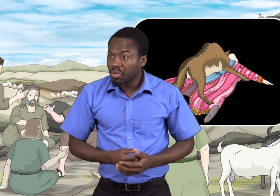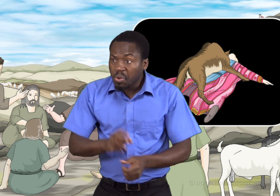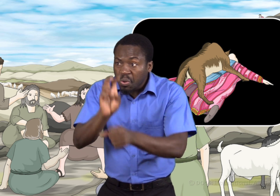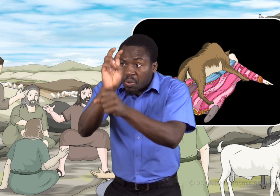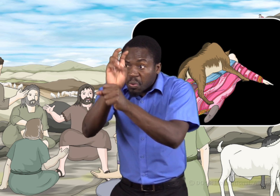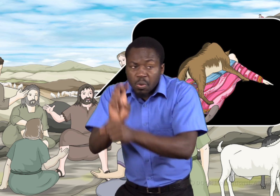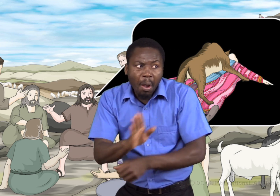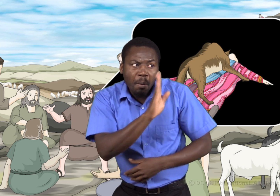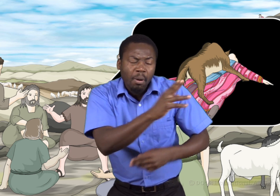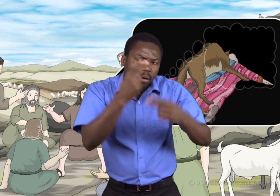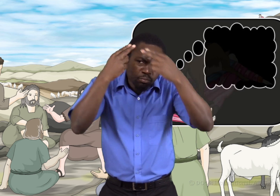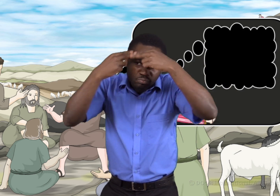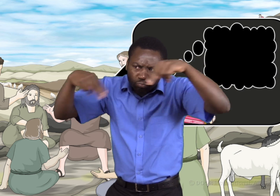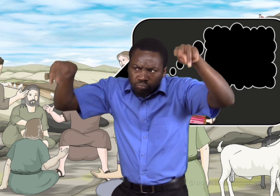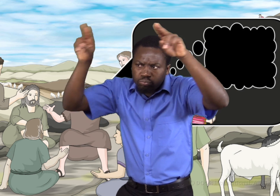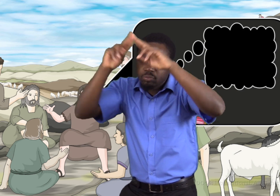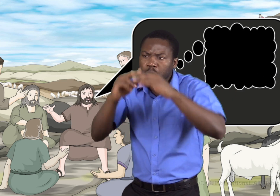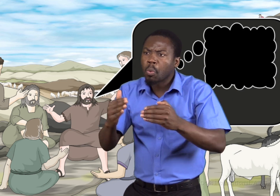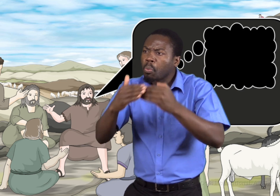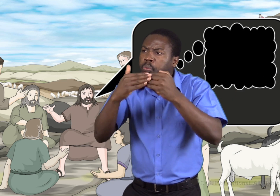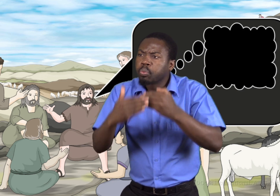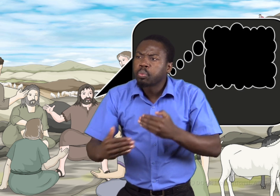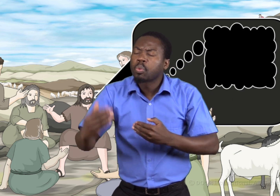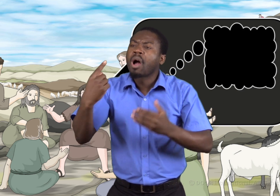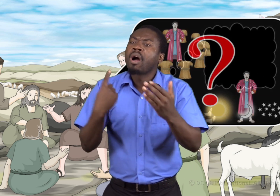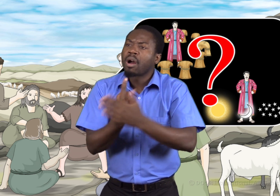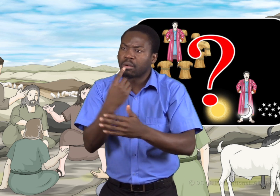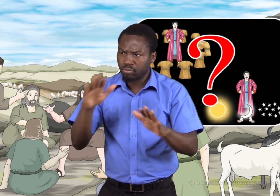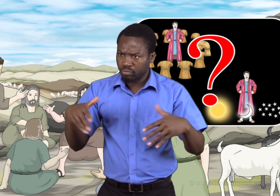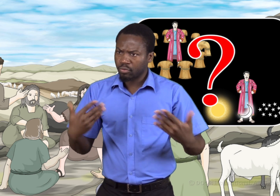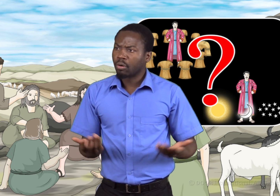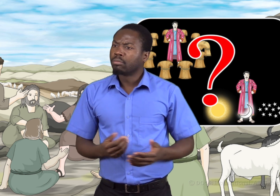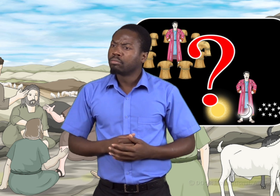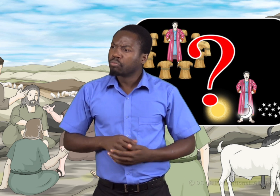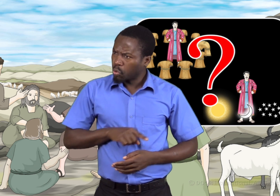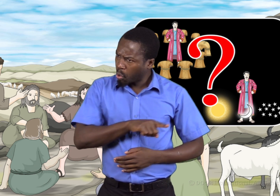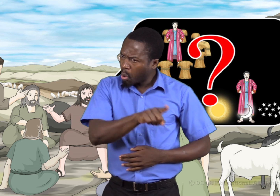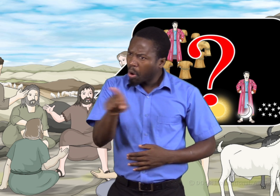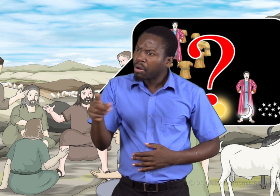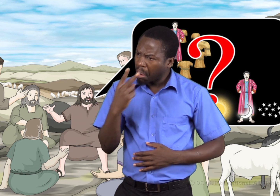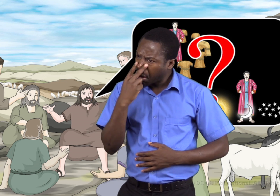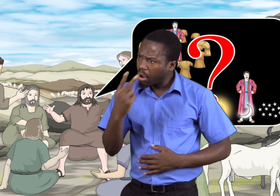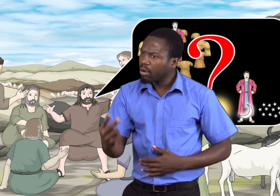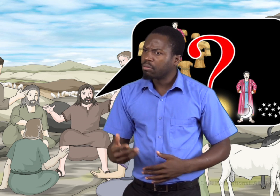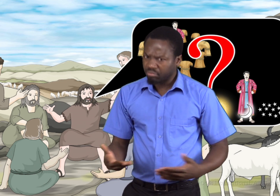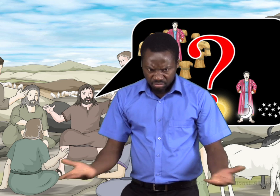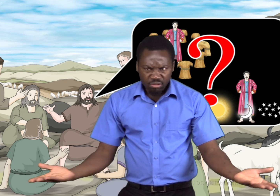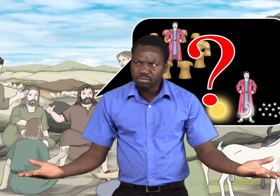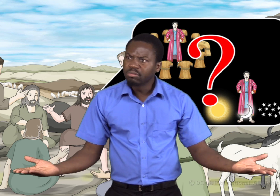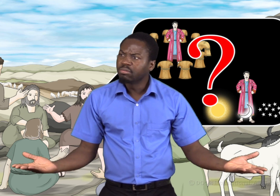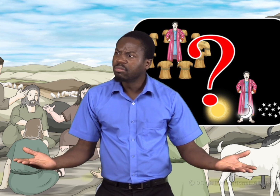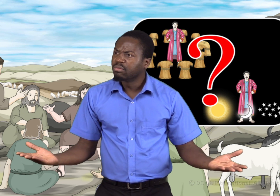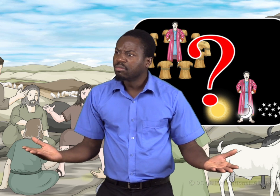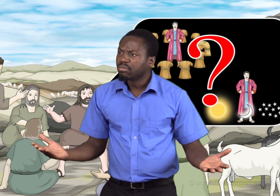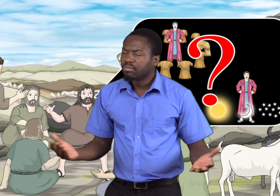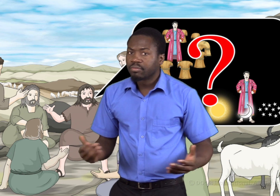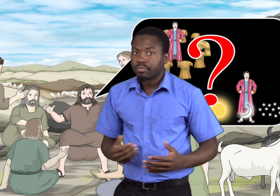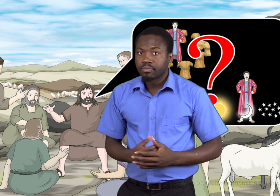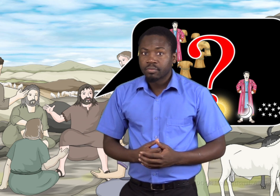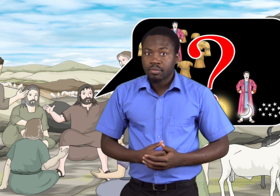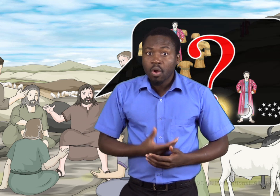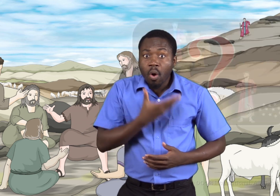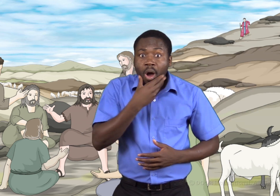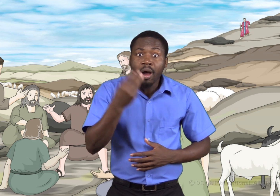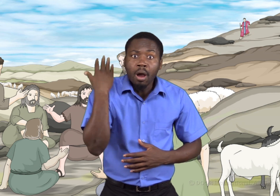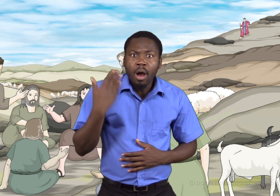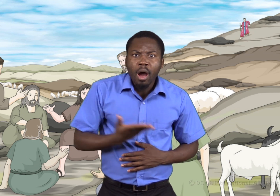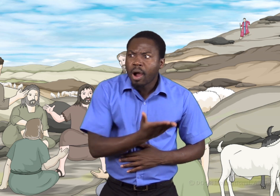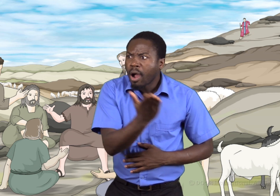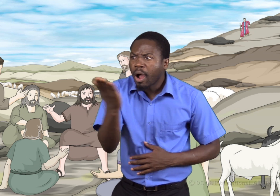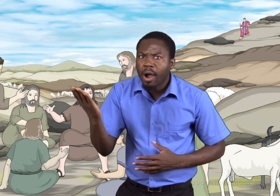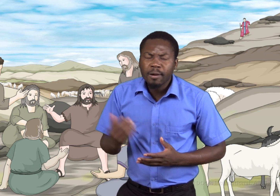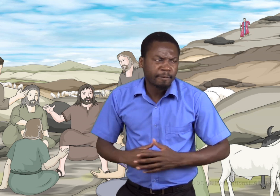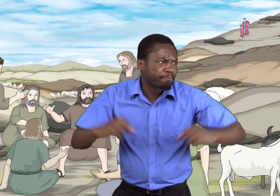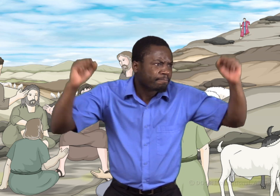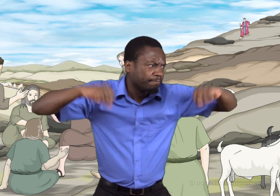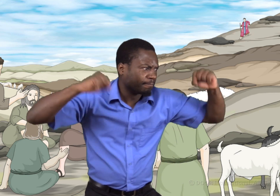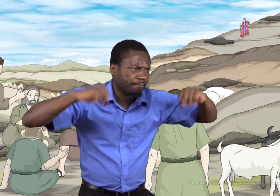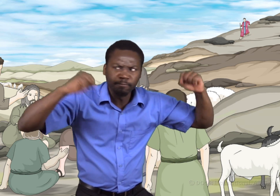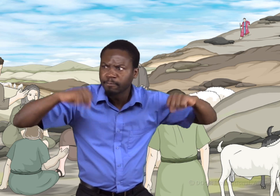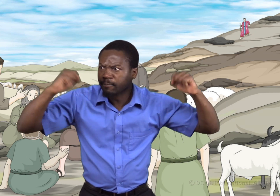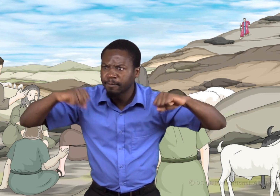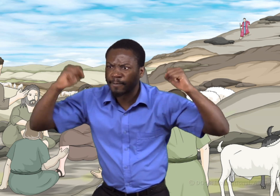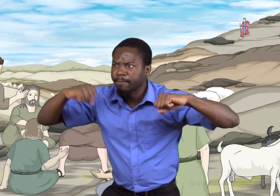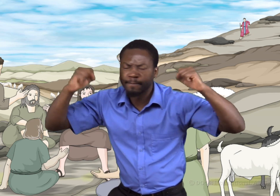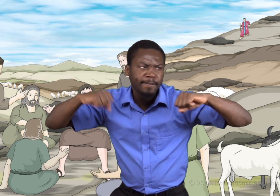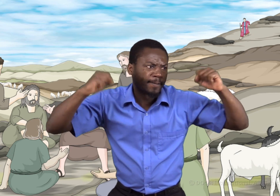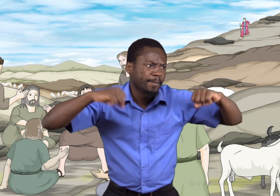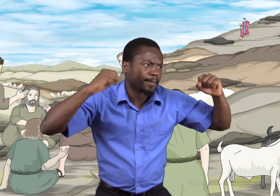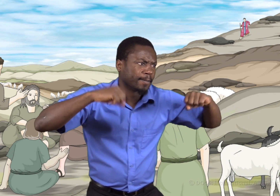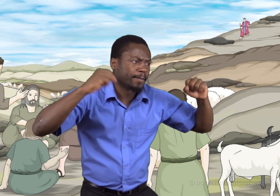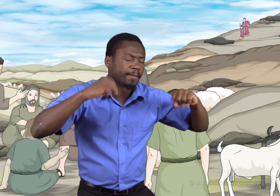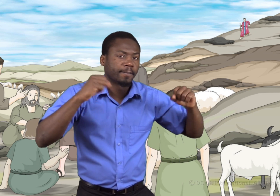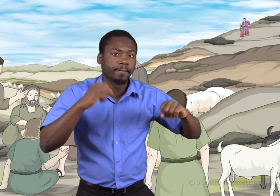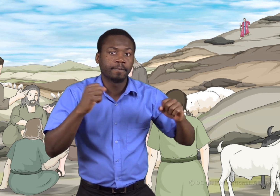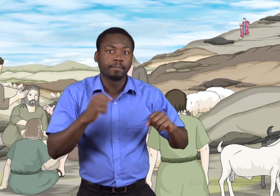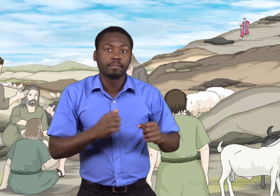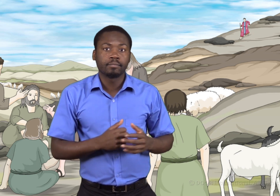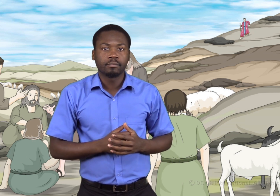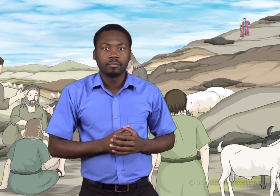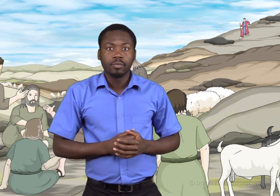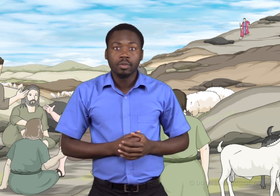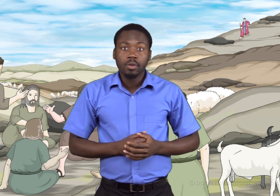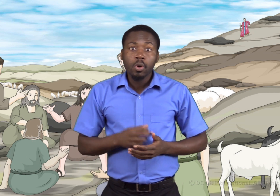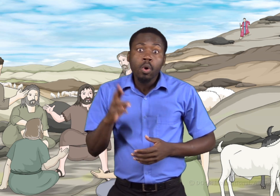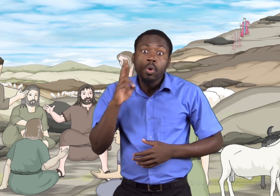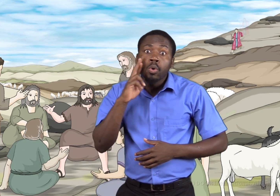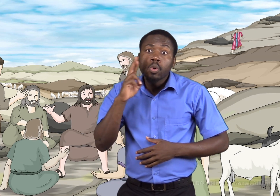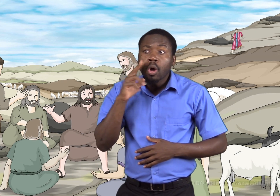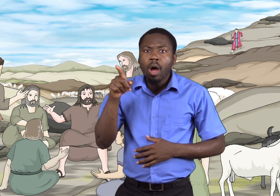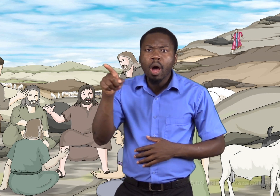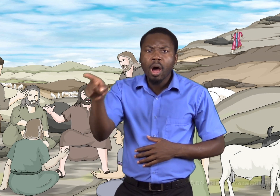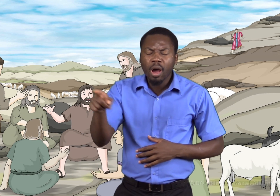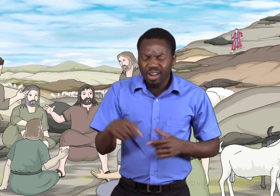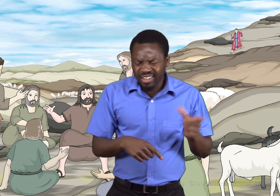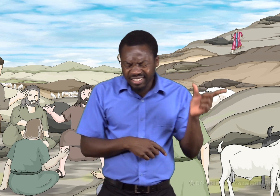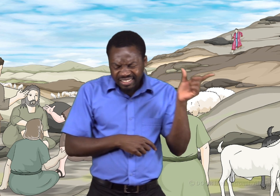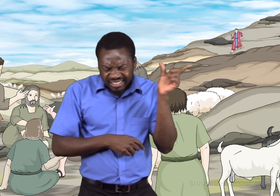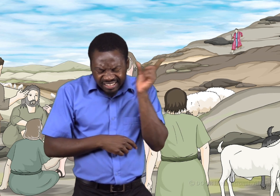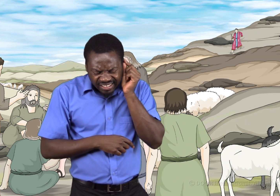Then we shall see what becomes of his dreams!”